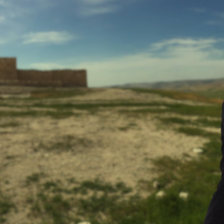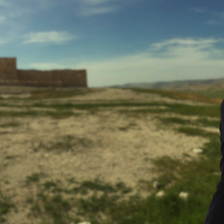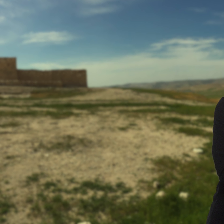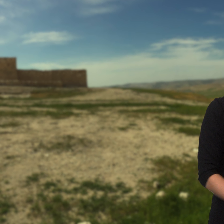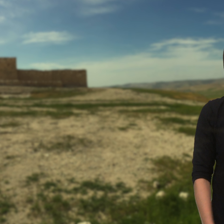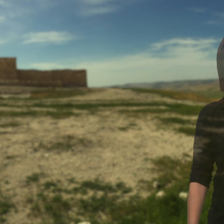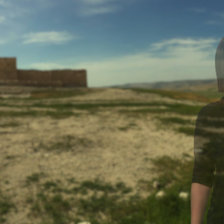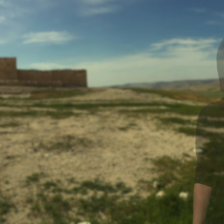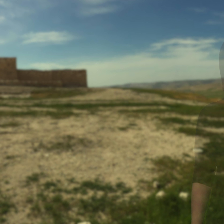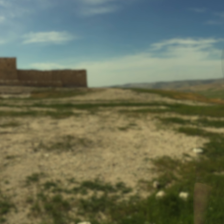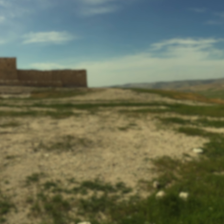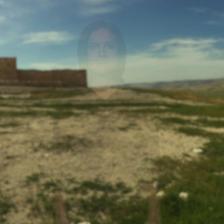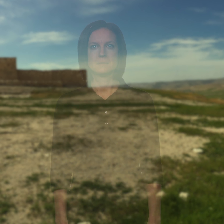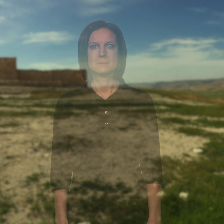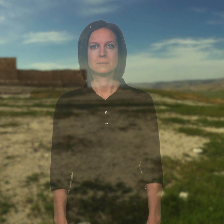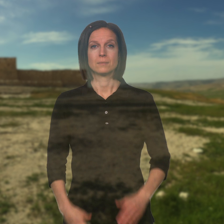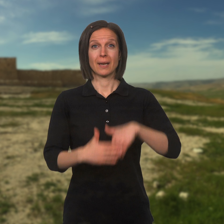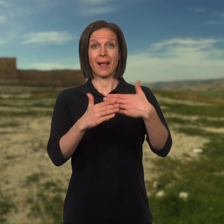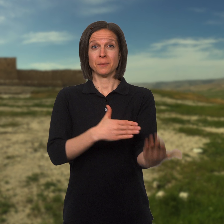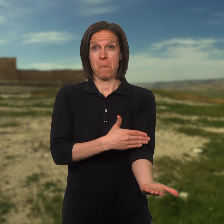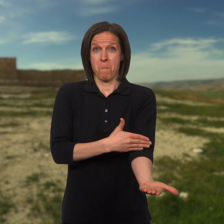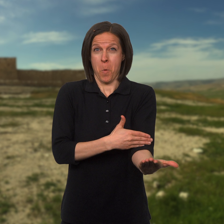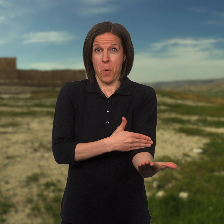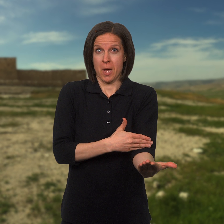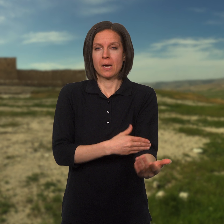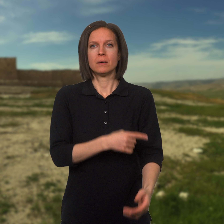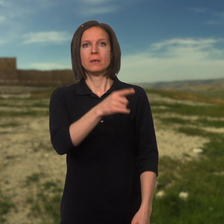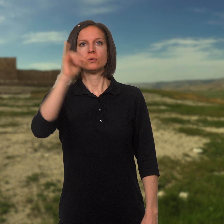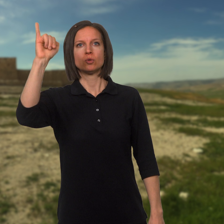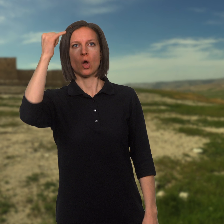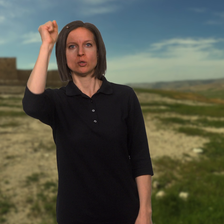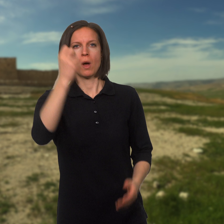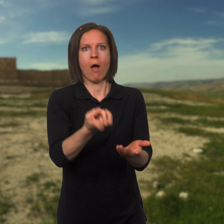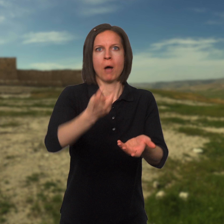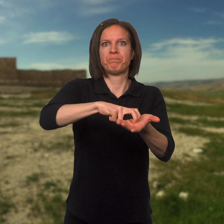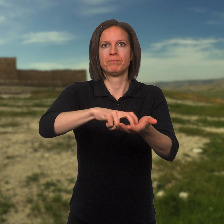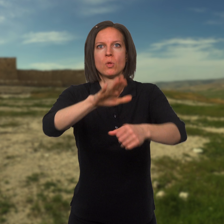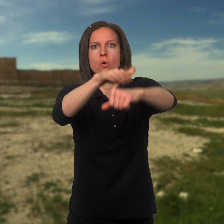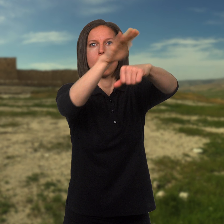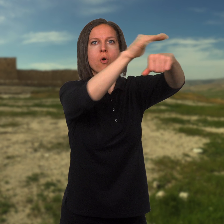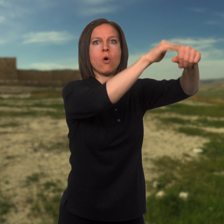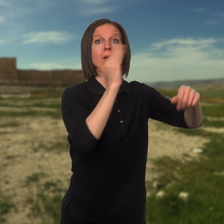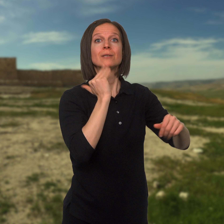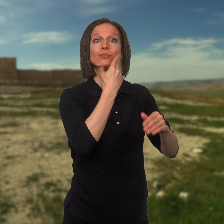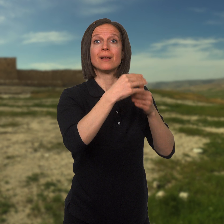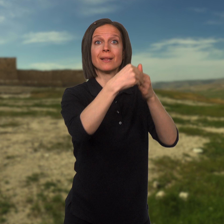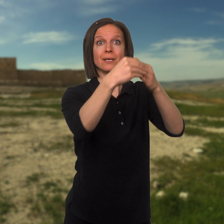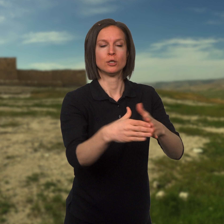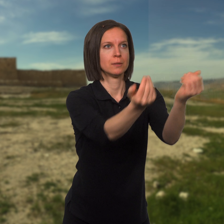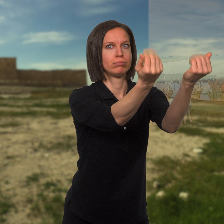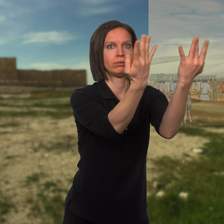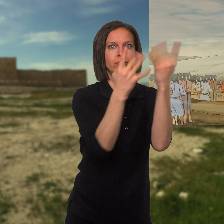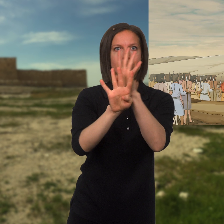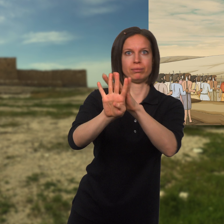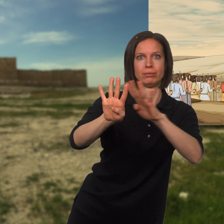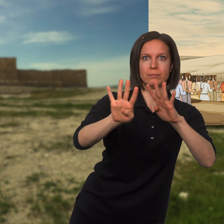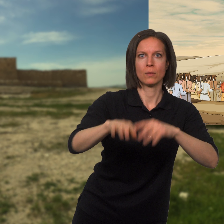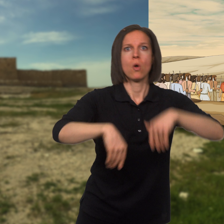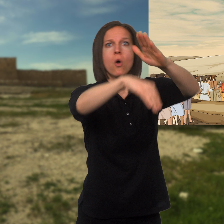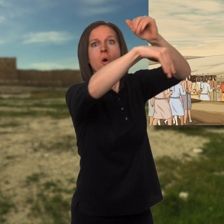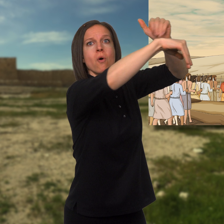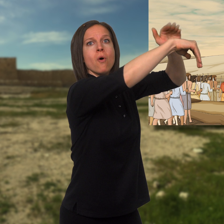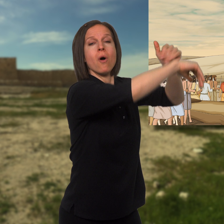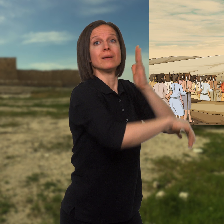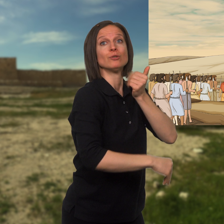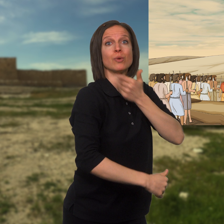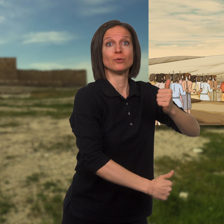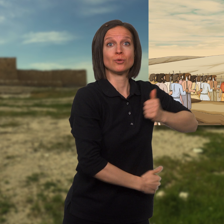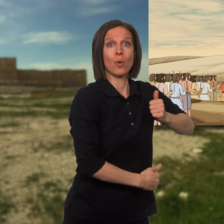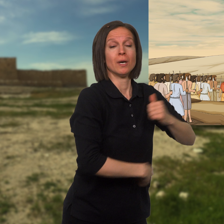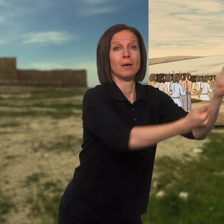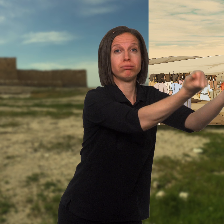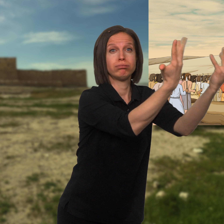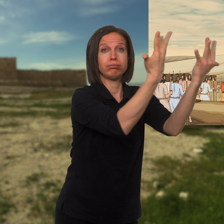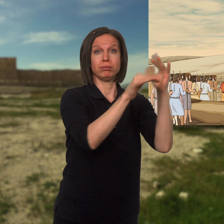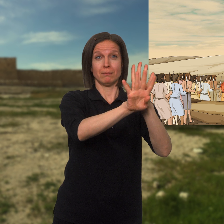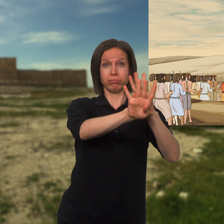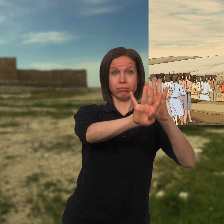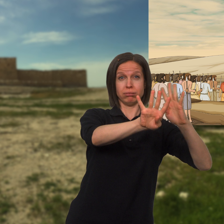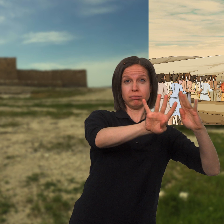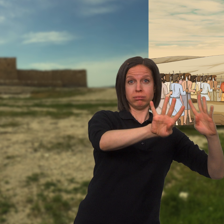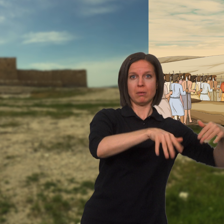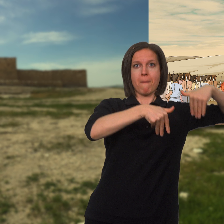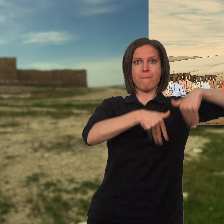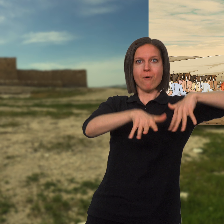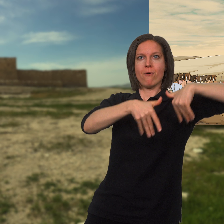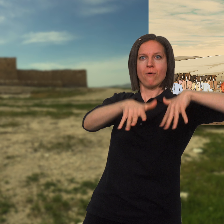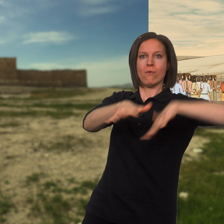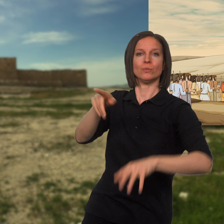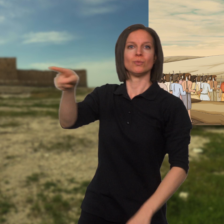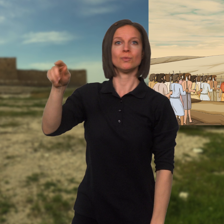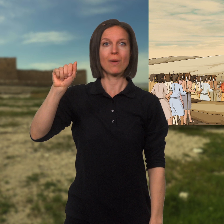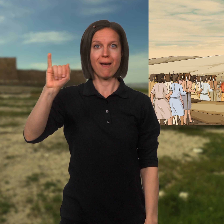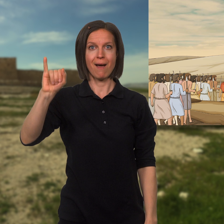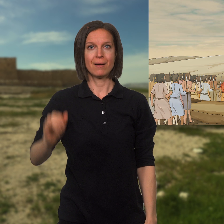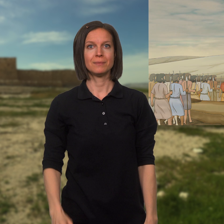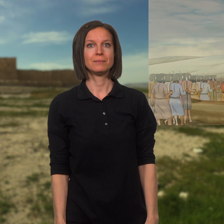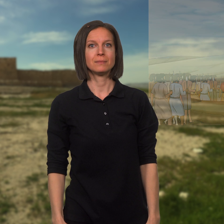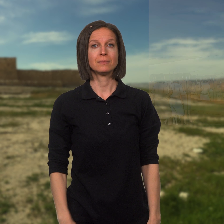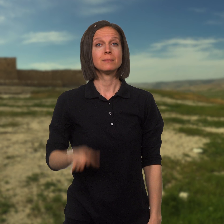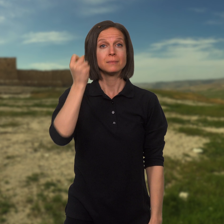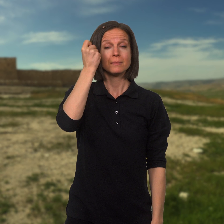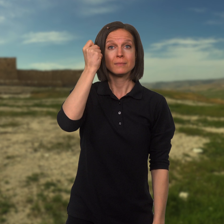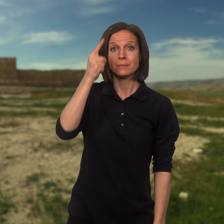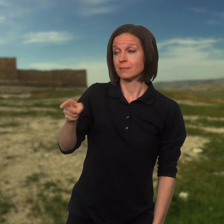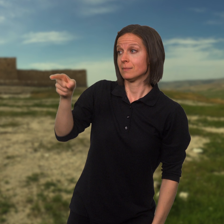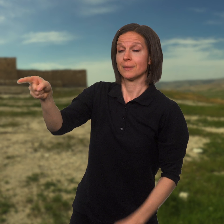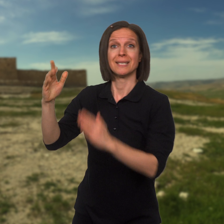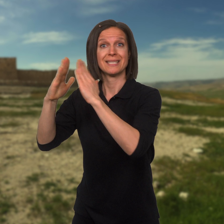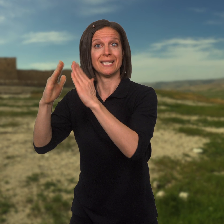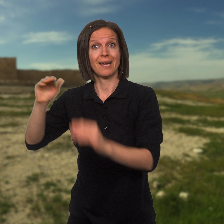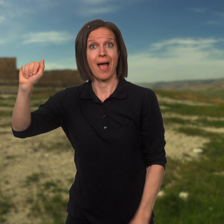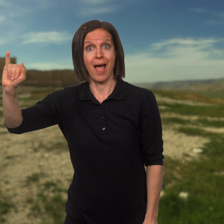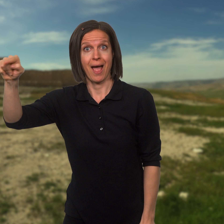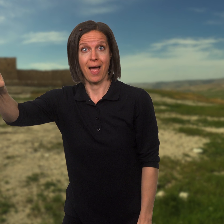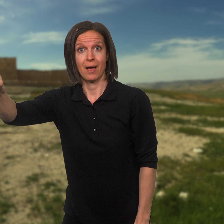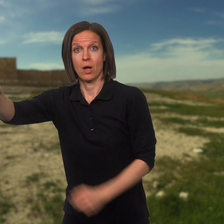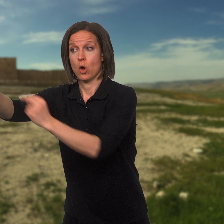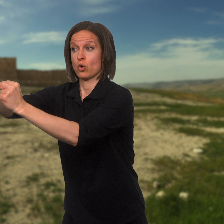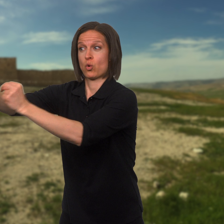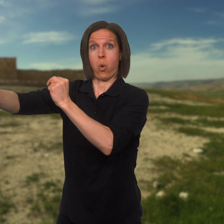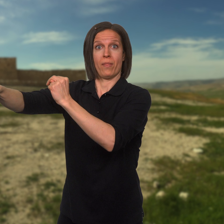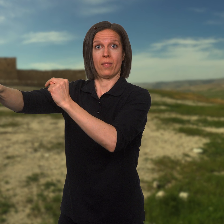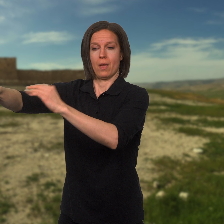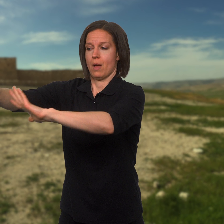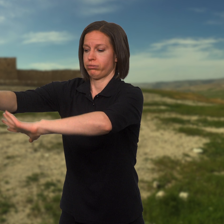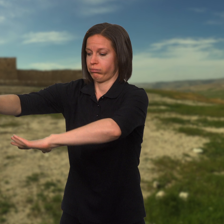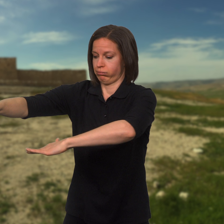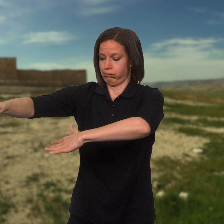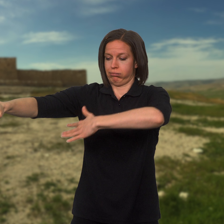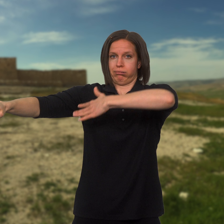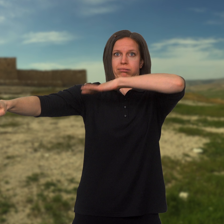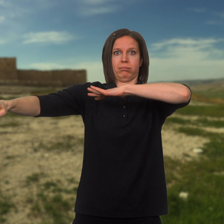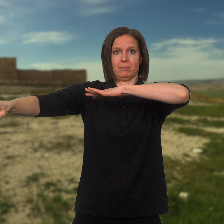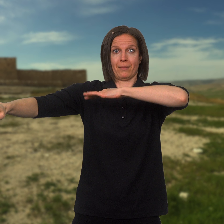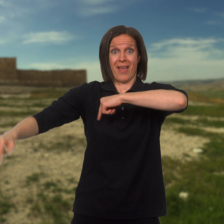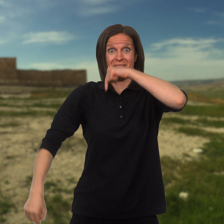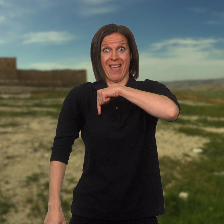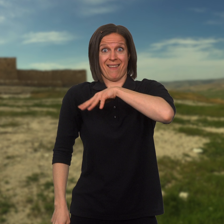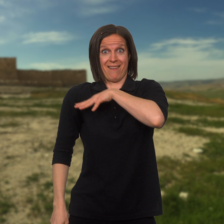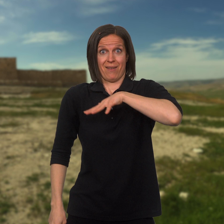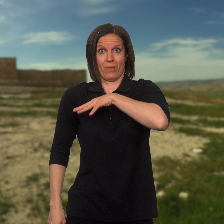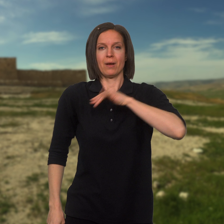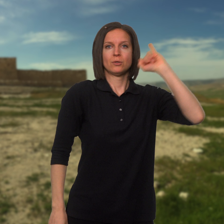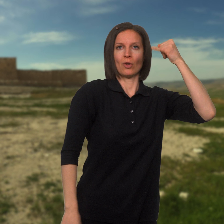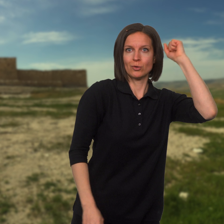Joshua got up early the next morning and mobilized his men, and he and the elders of Israel marched before them up to Ai. Then all the troops who were with him marched up and approached the city.